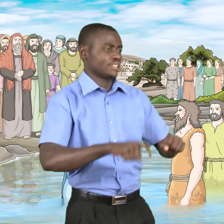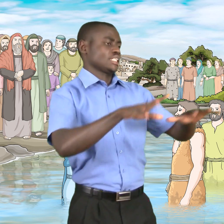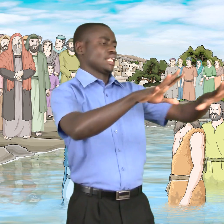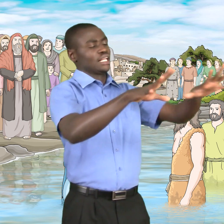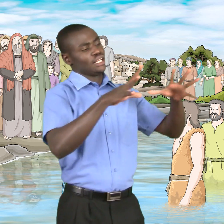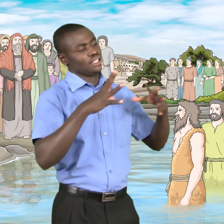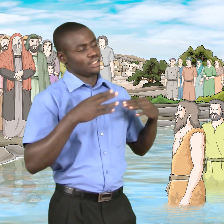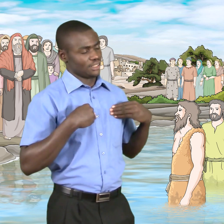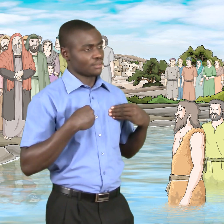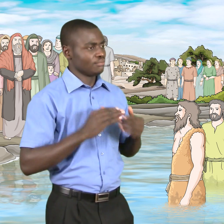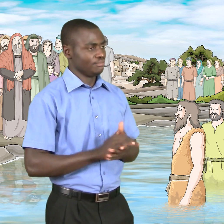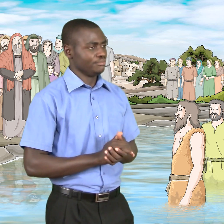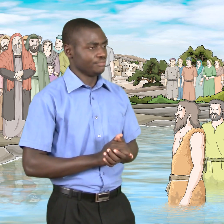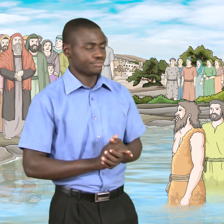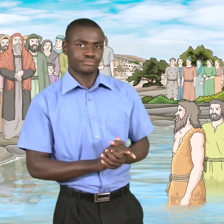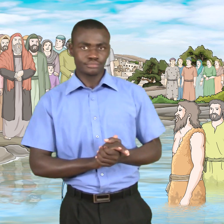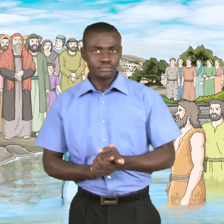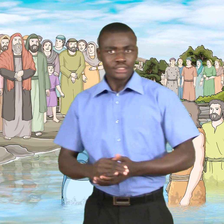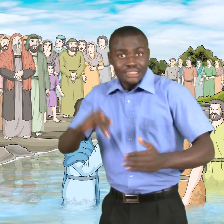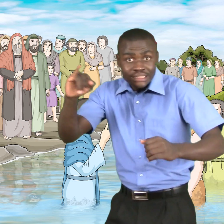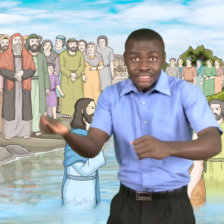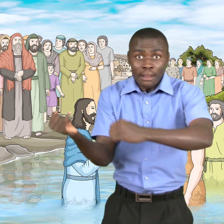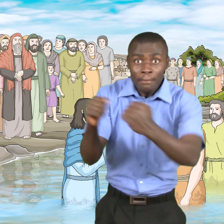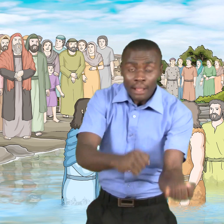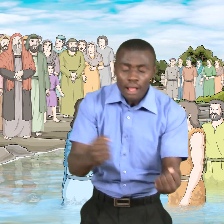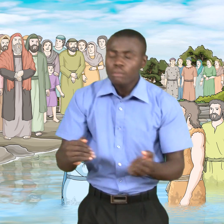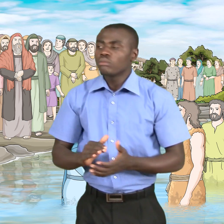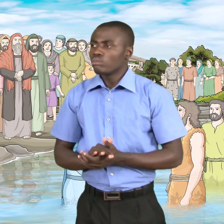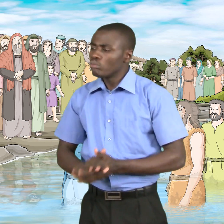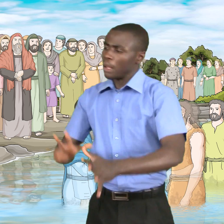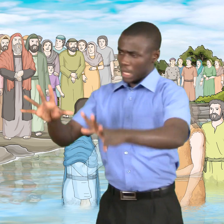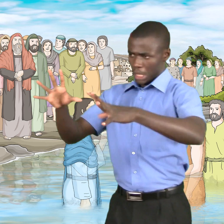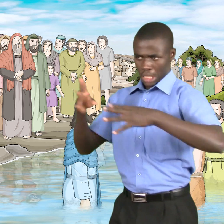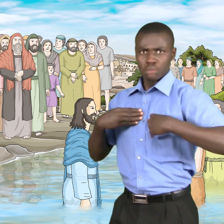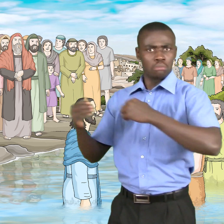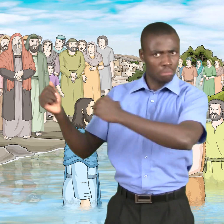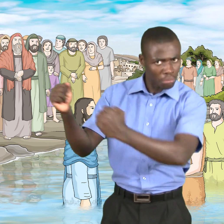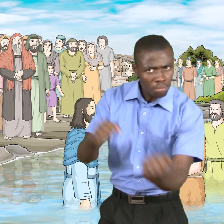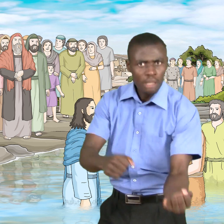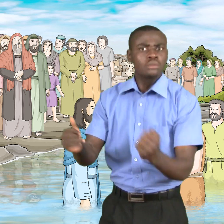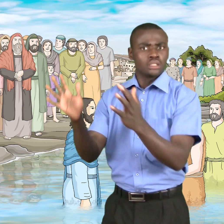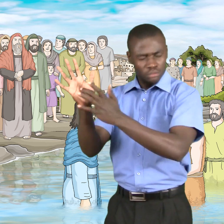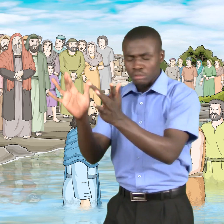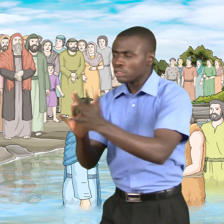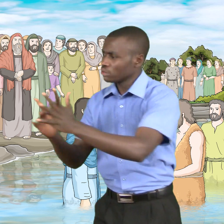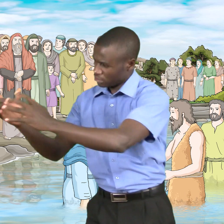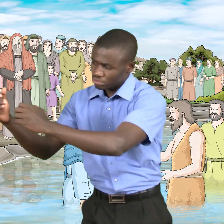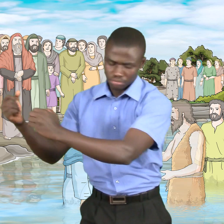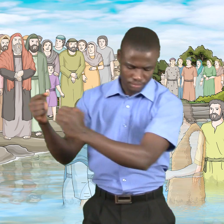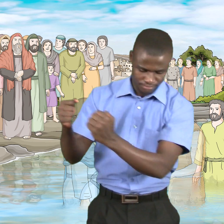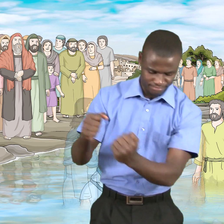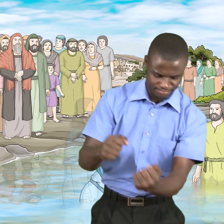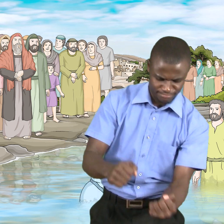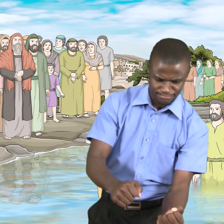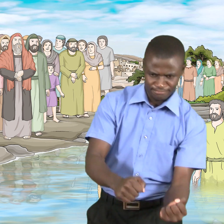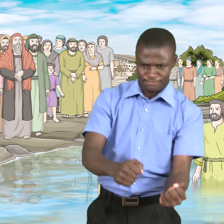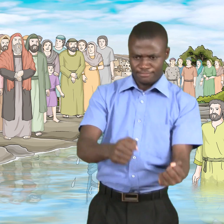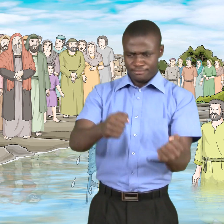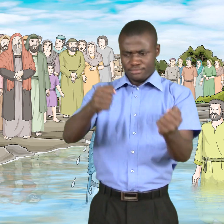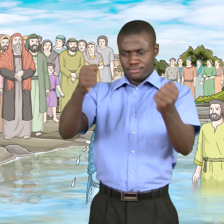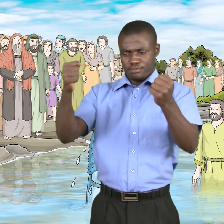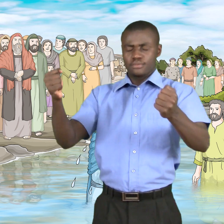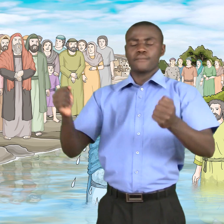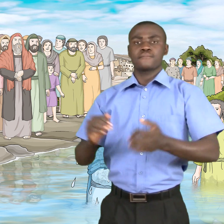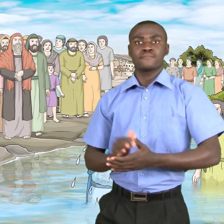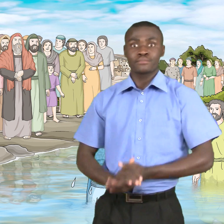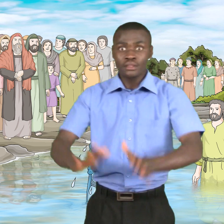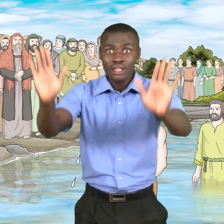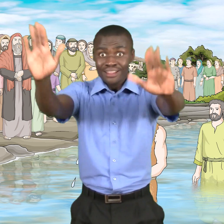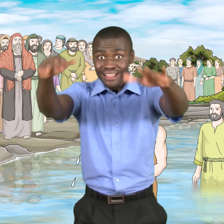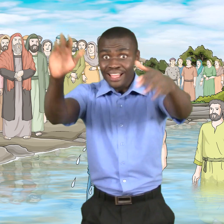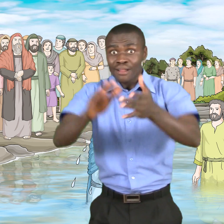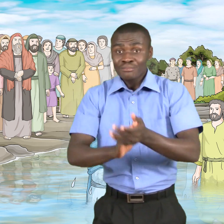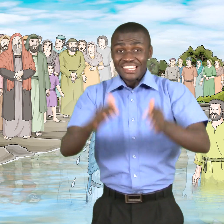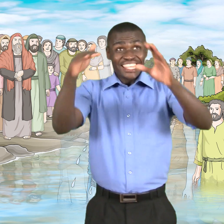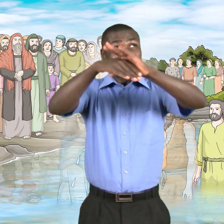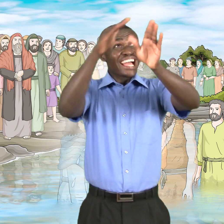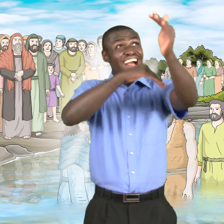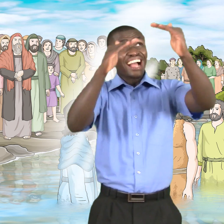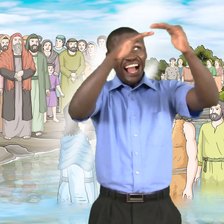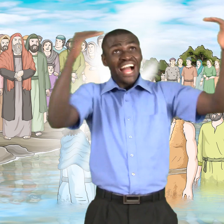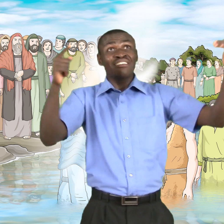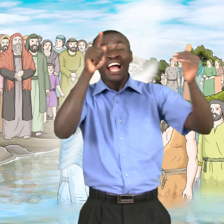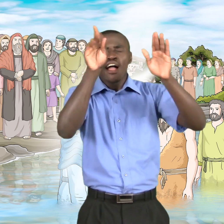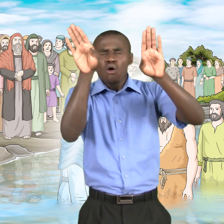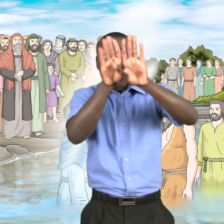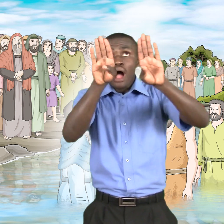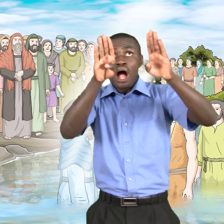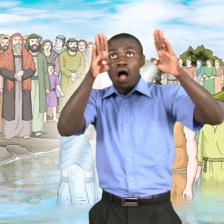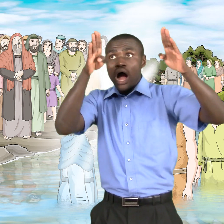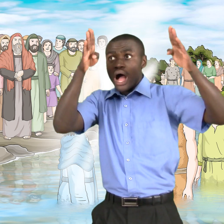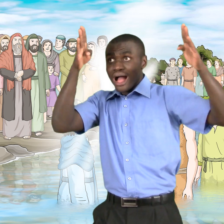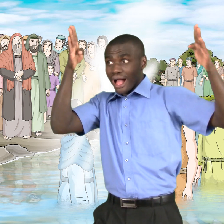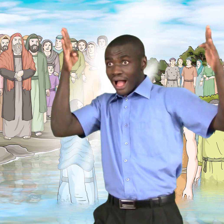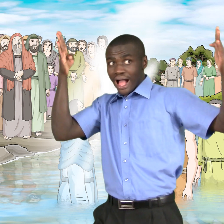As soon as Jesus was baptized, He went up out of the water.